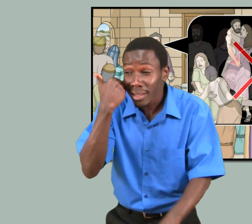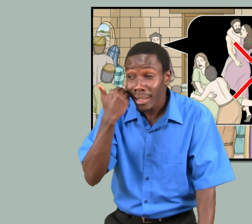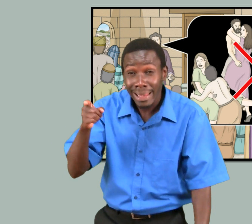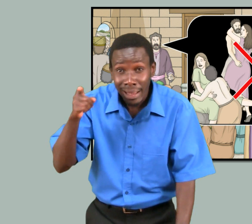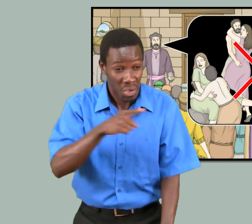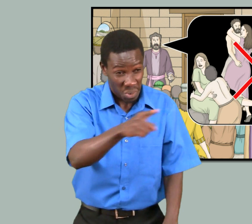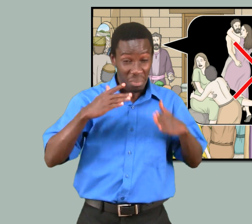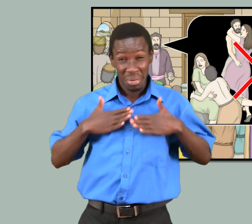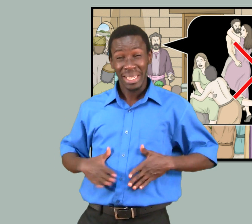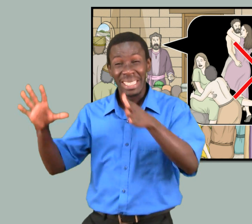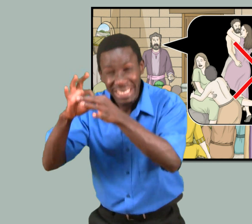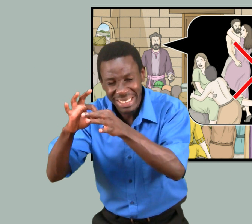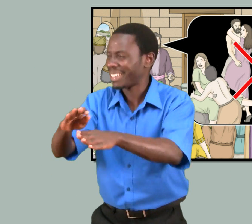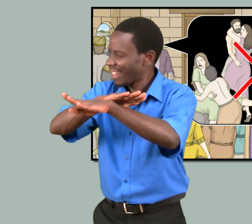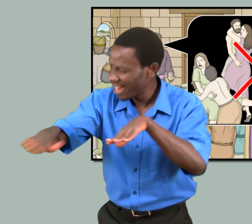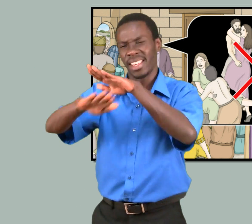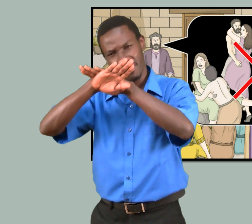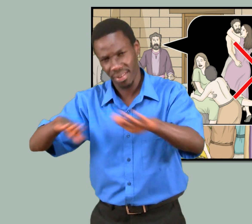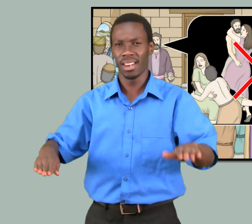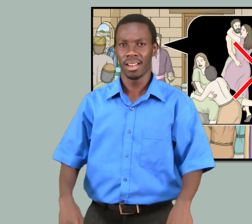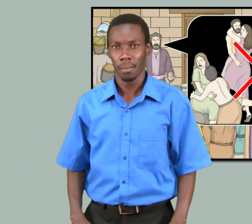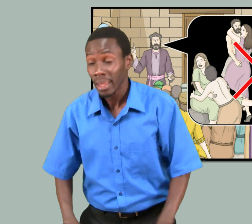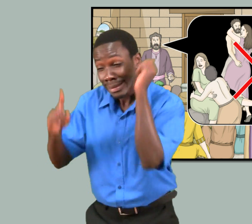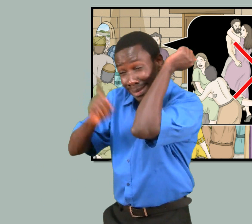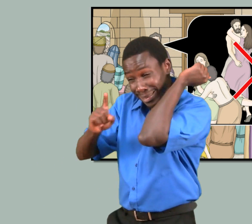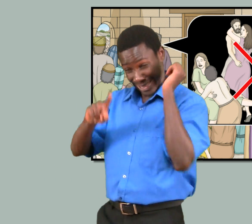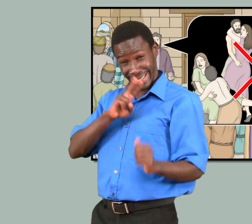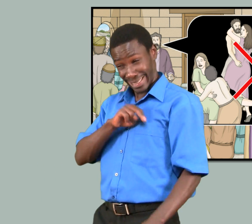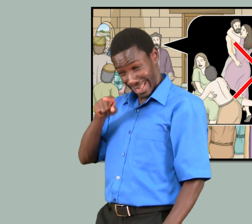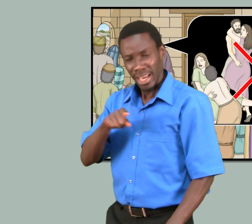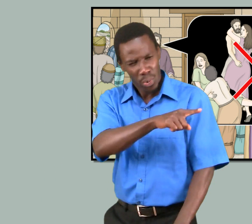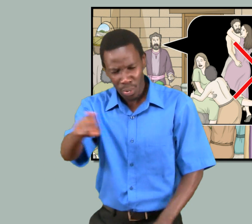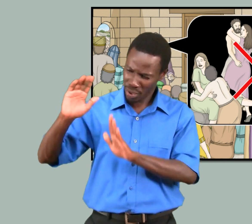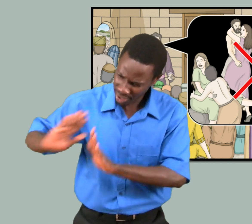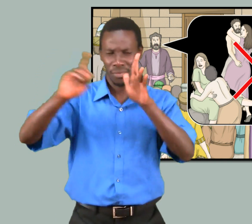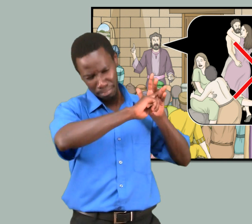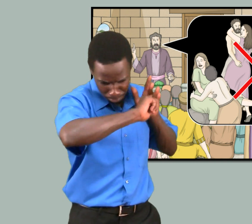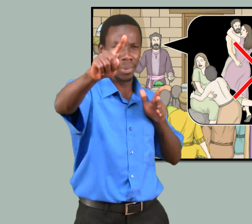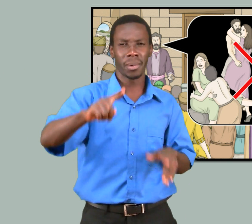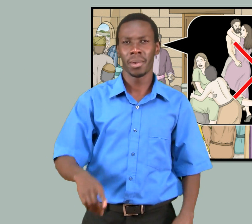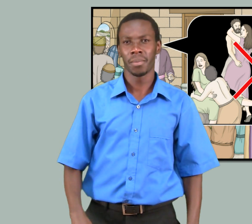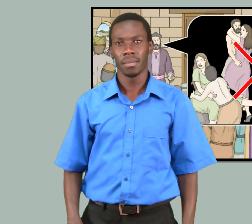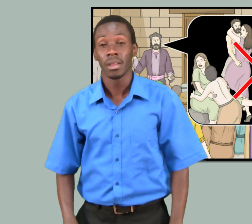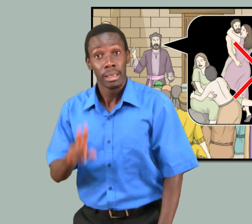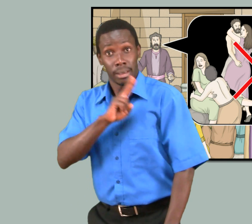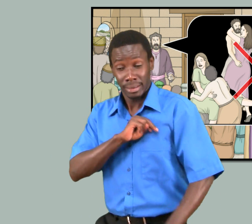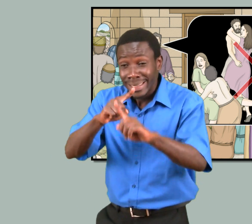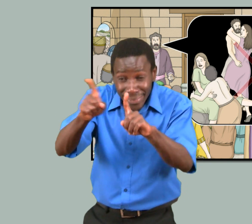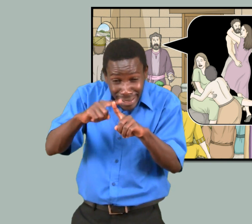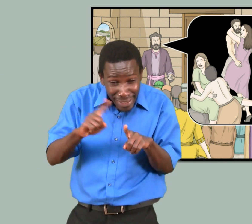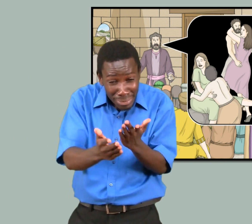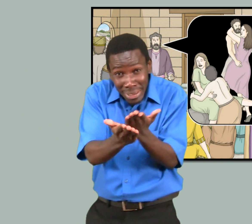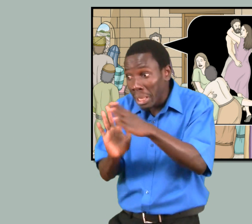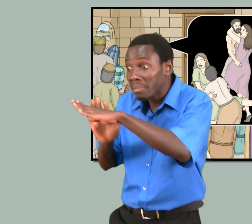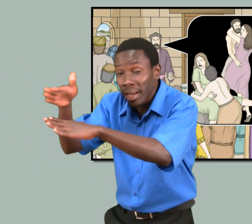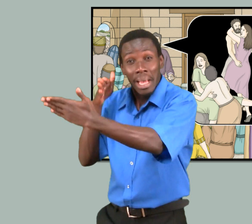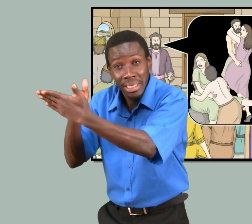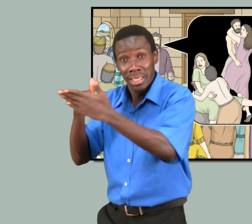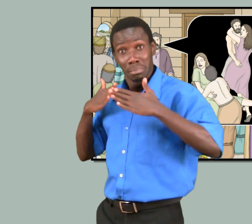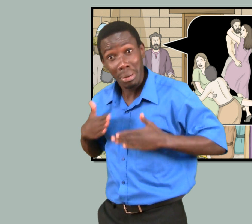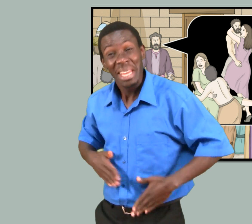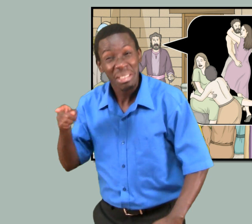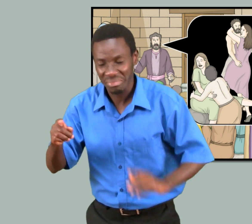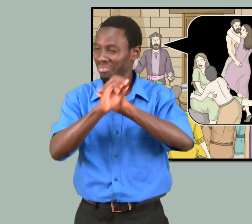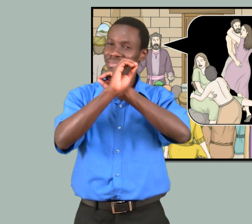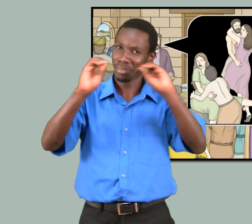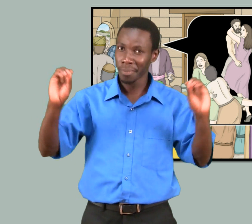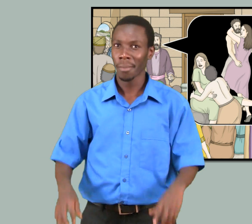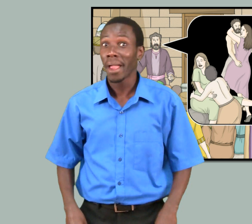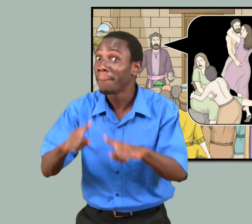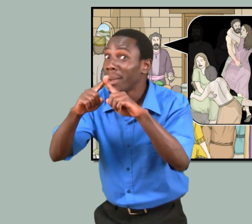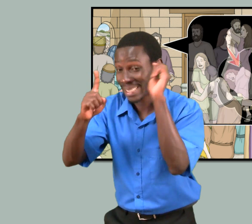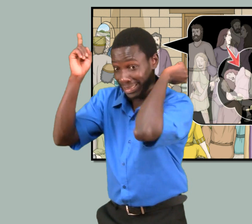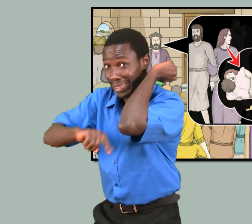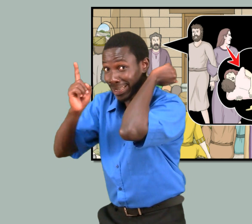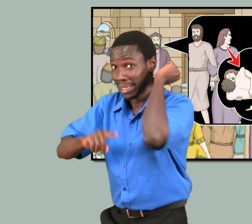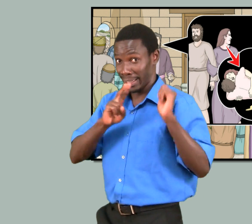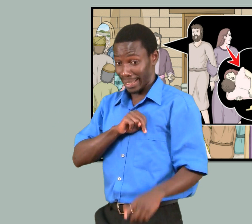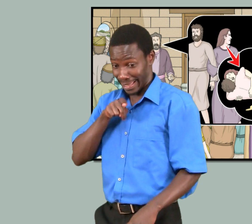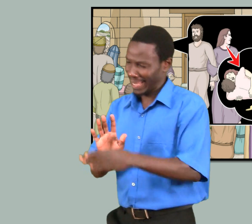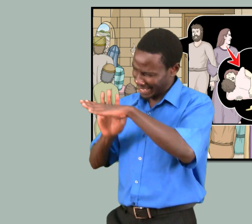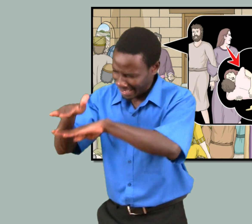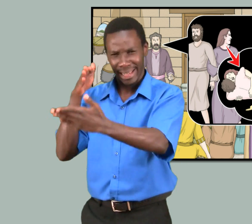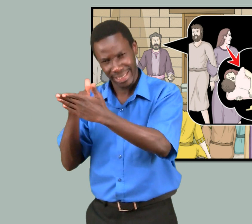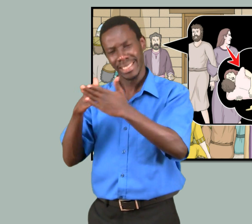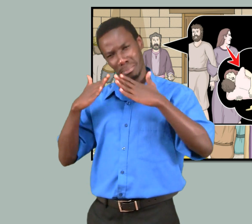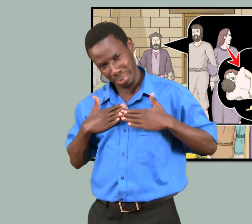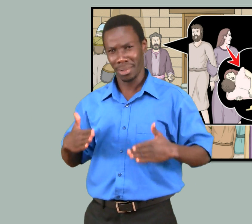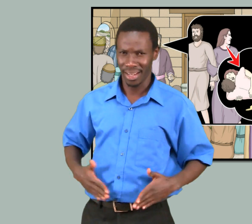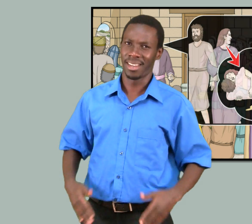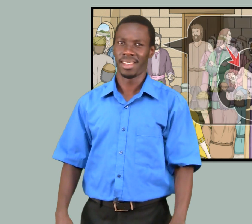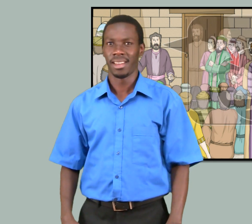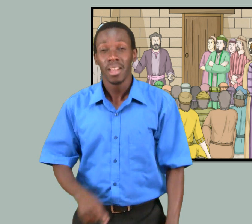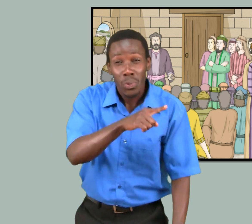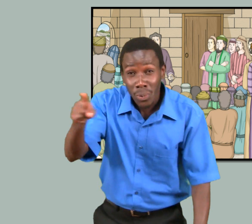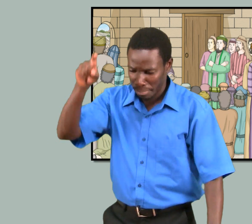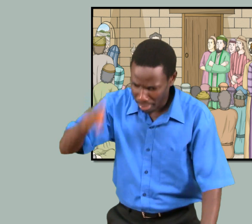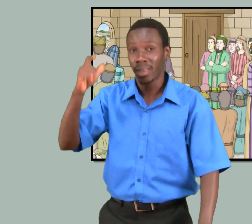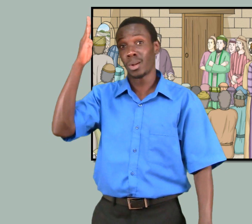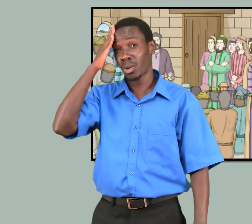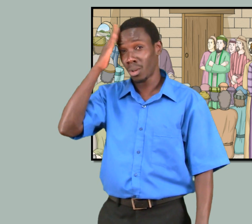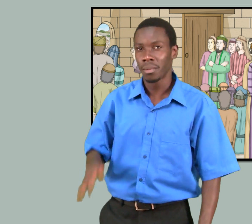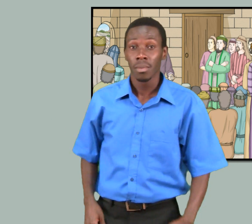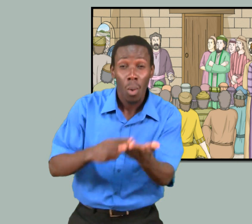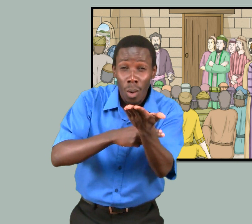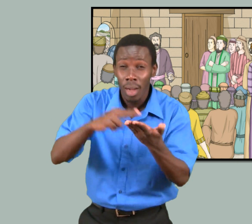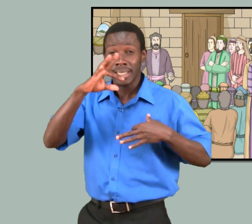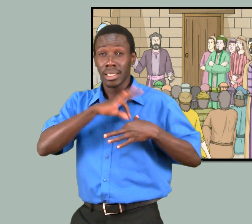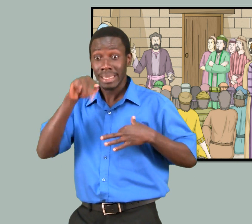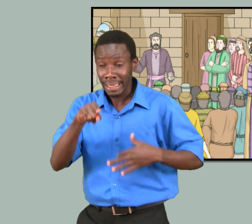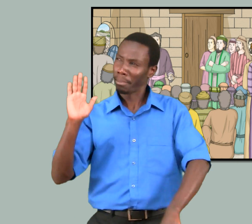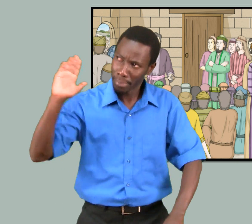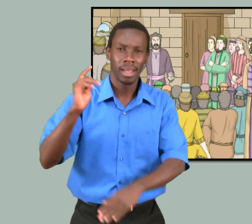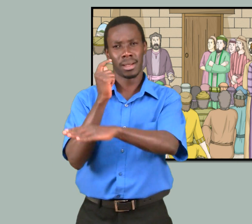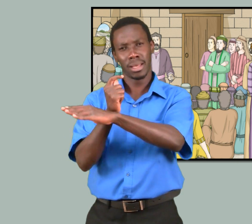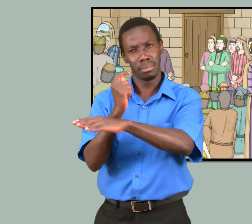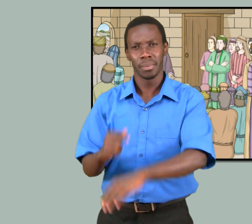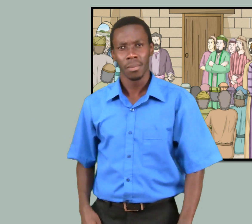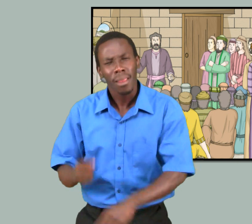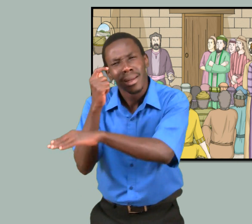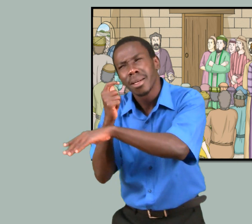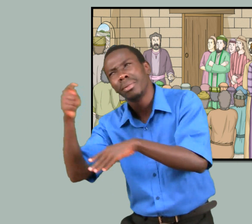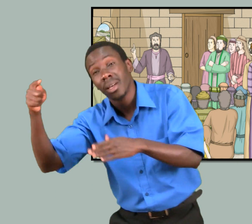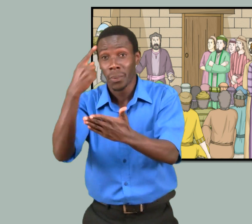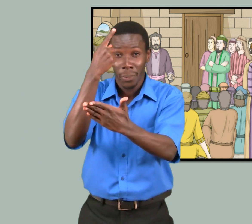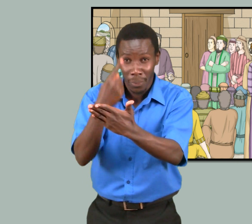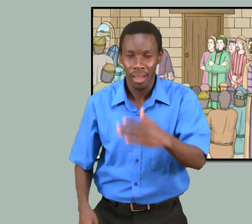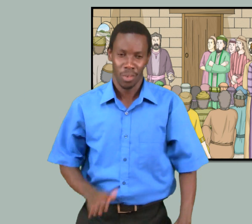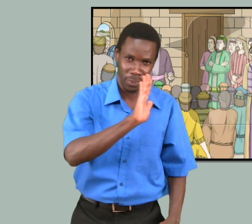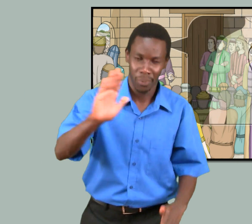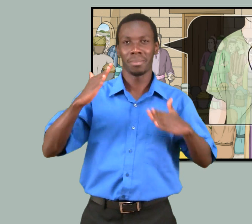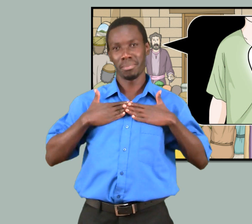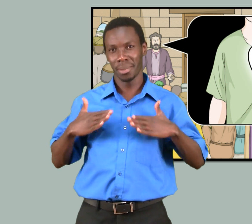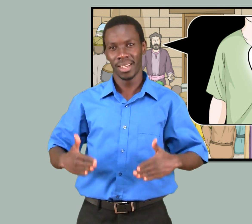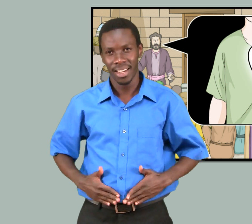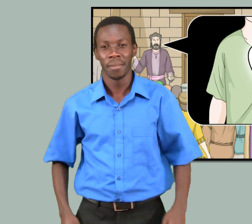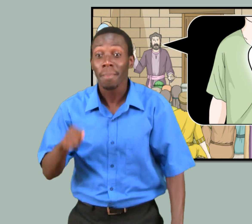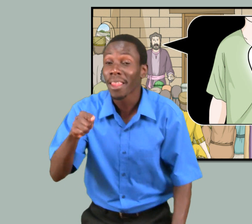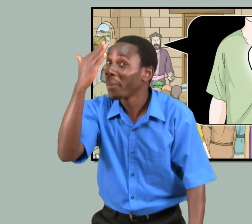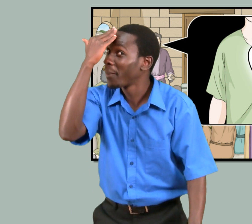Every other sin a man can commit is outside his body, but he who sins sexually sins against his own body.